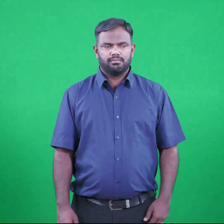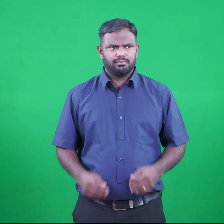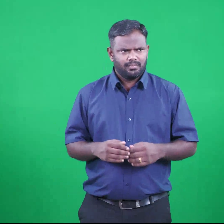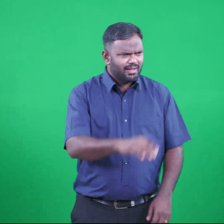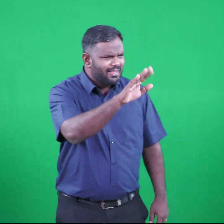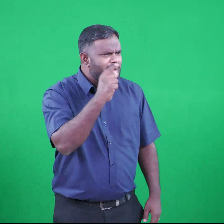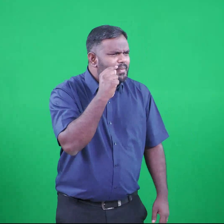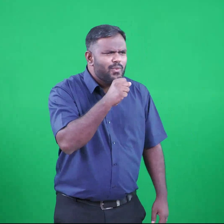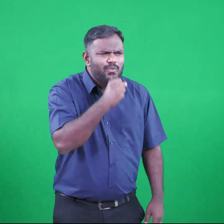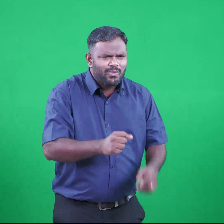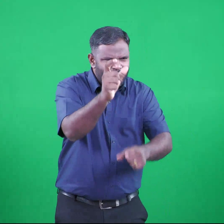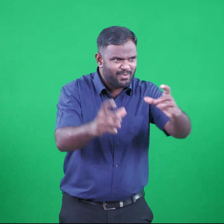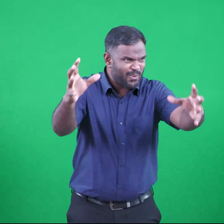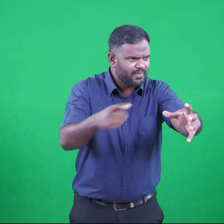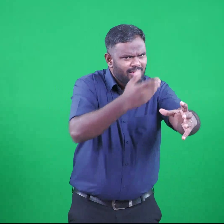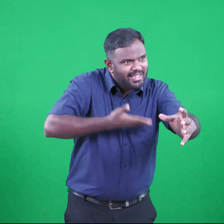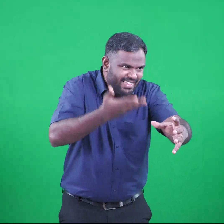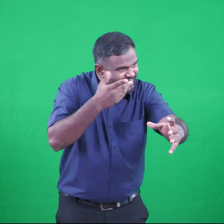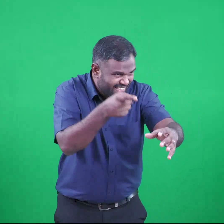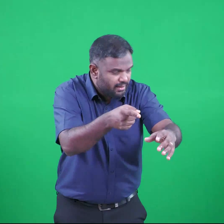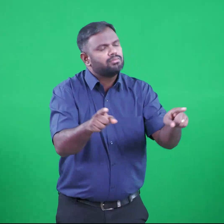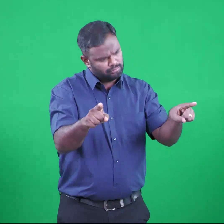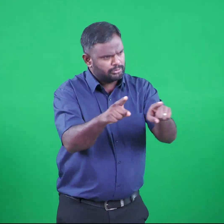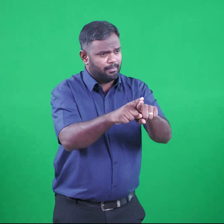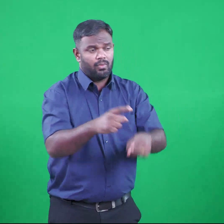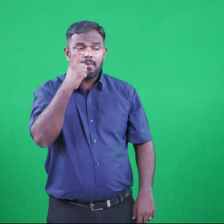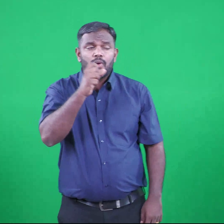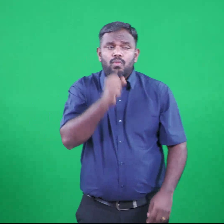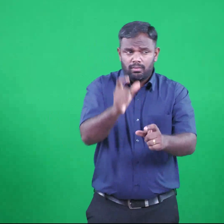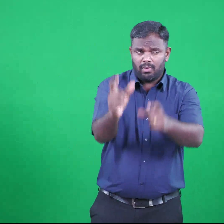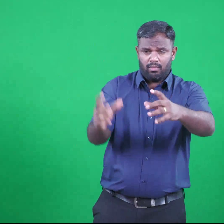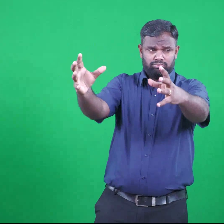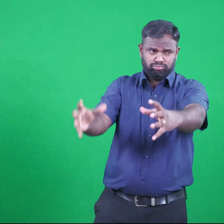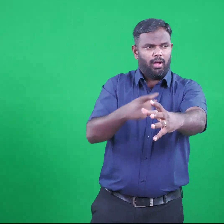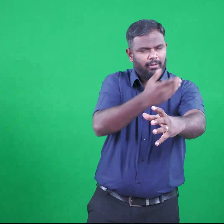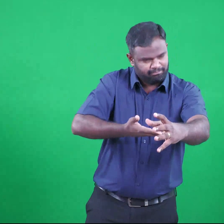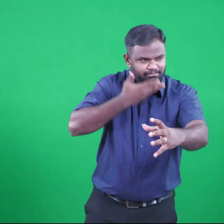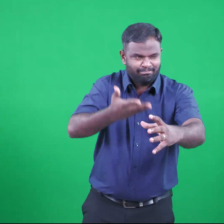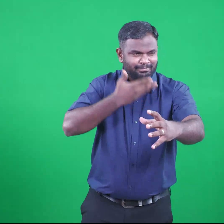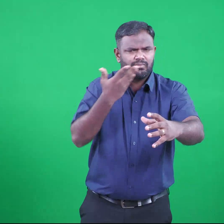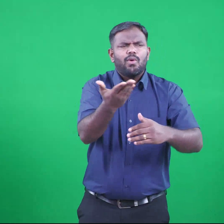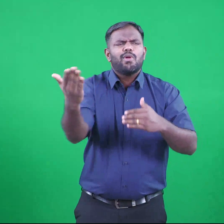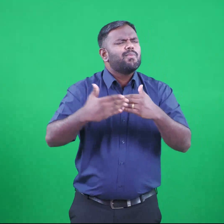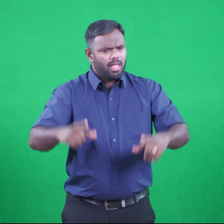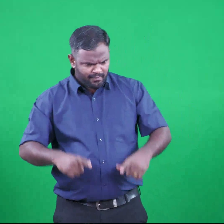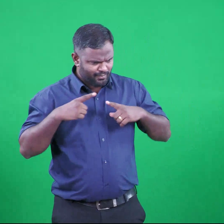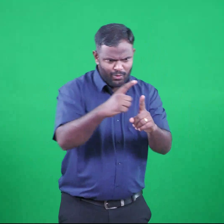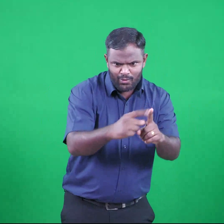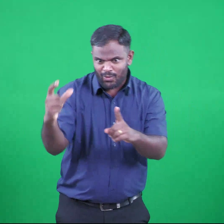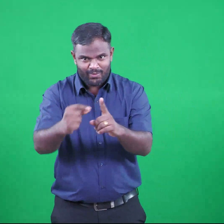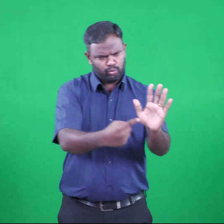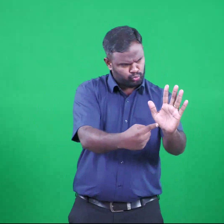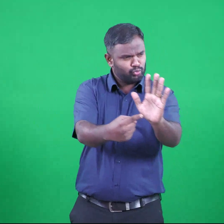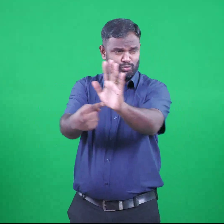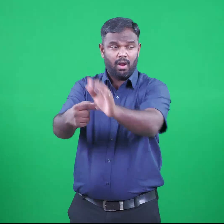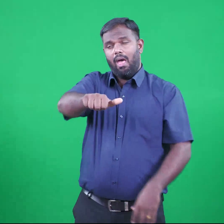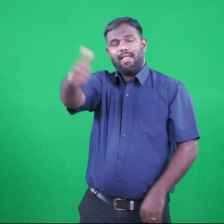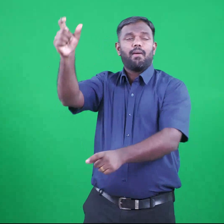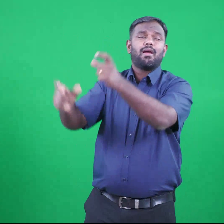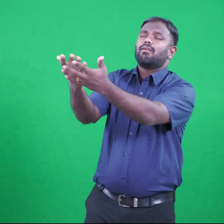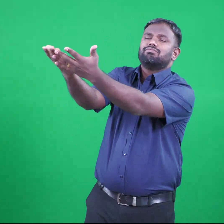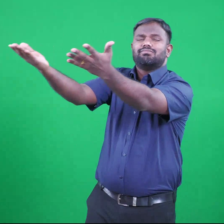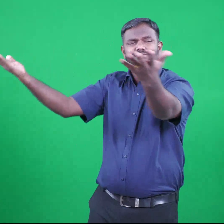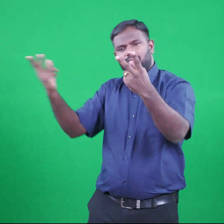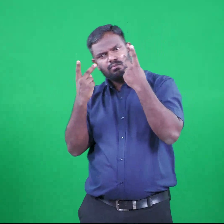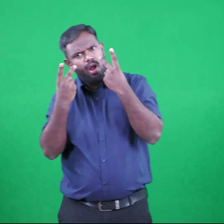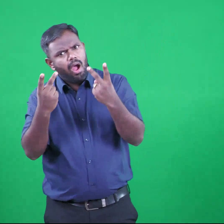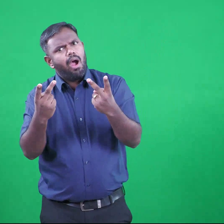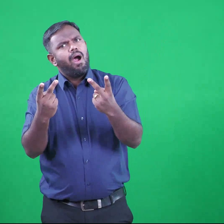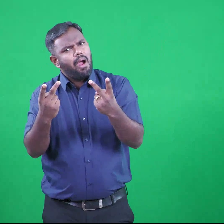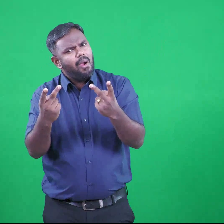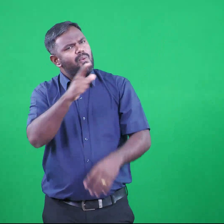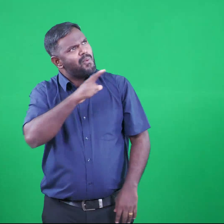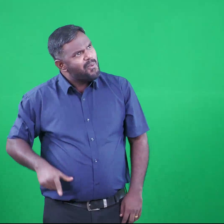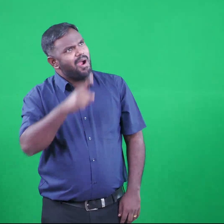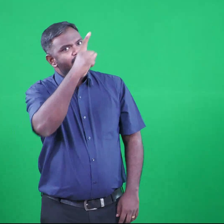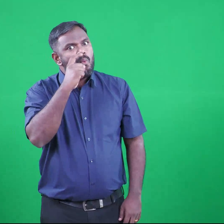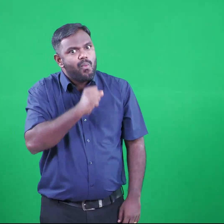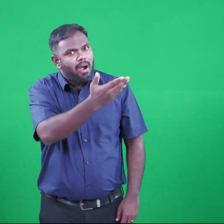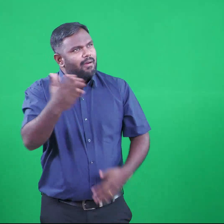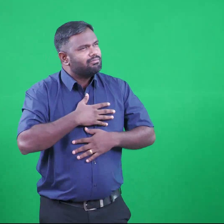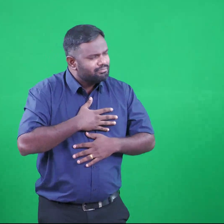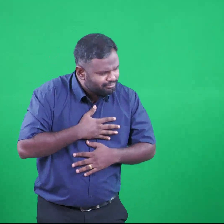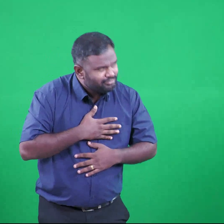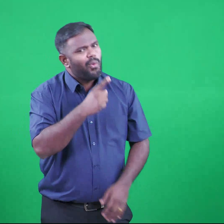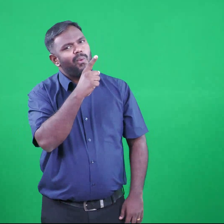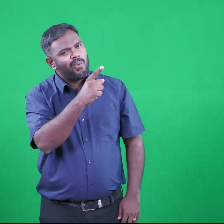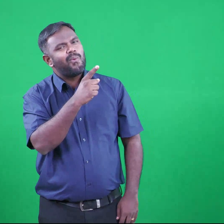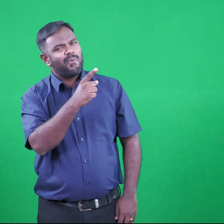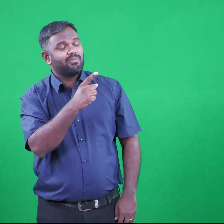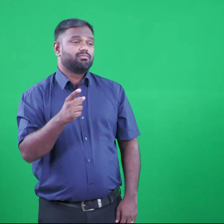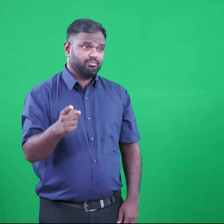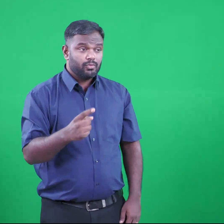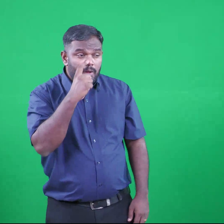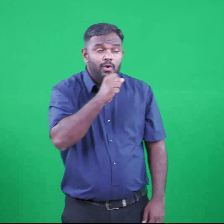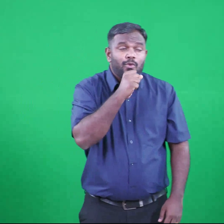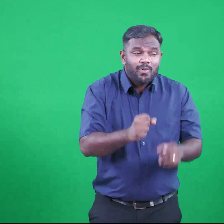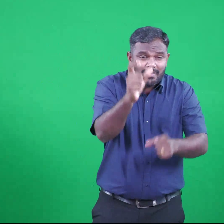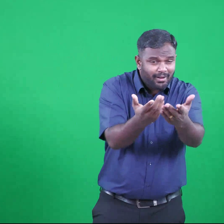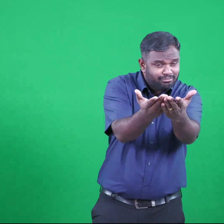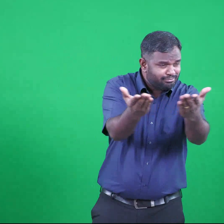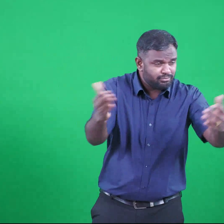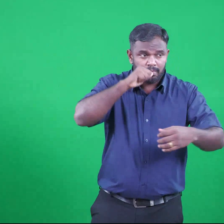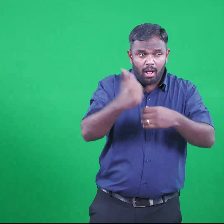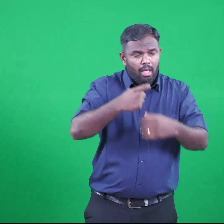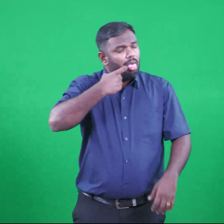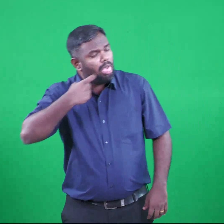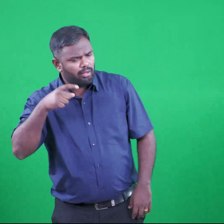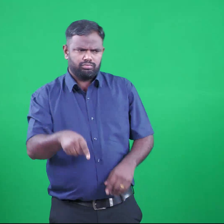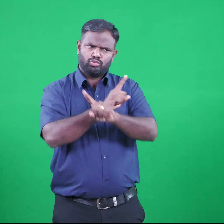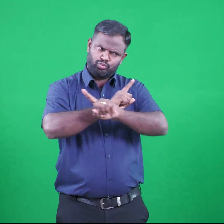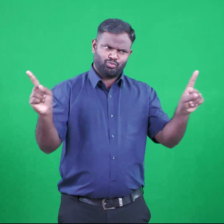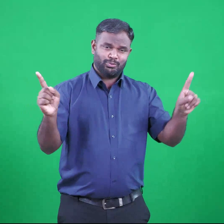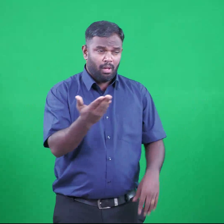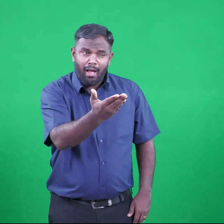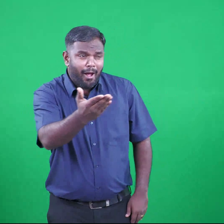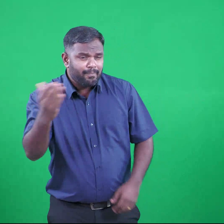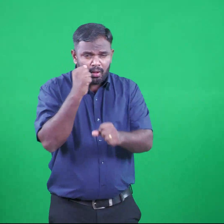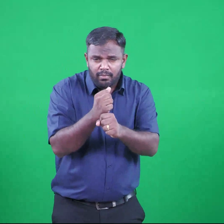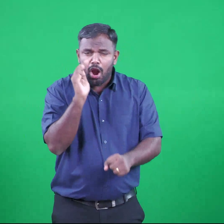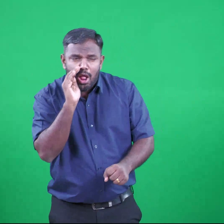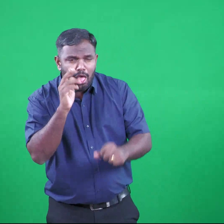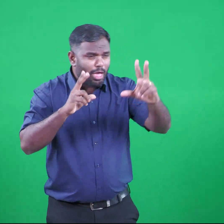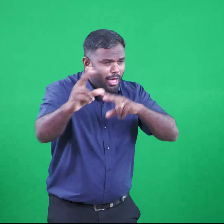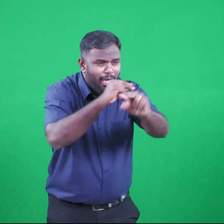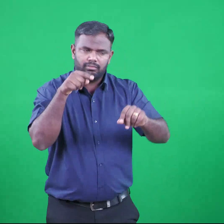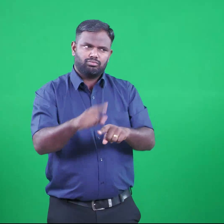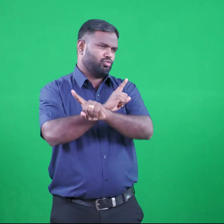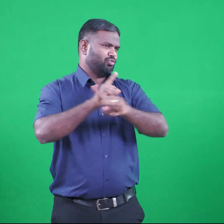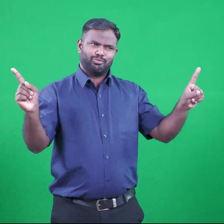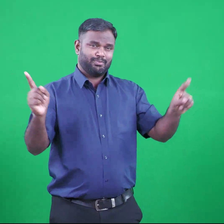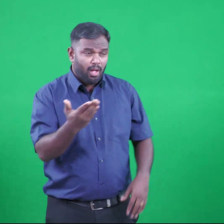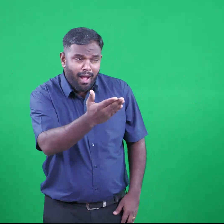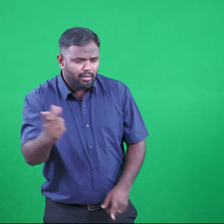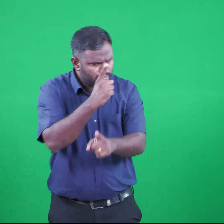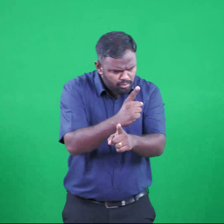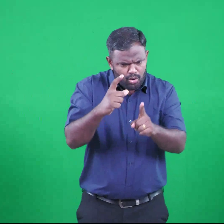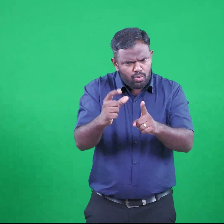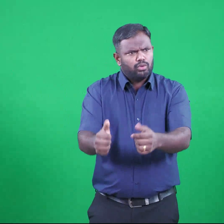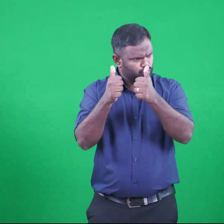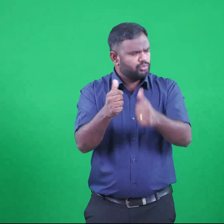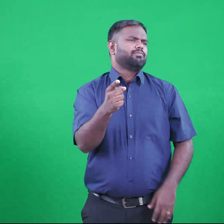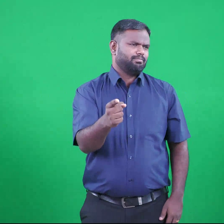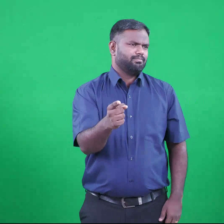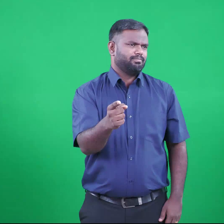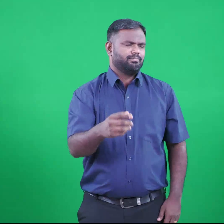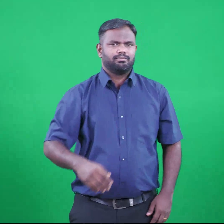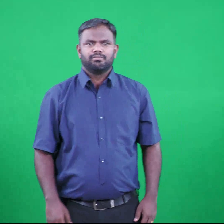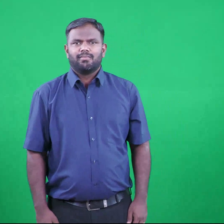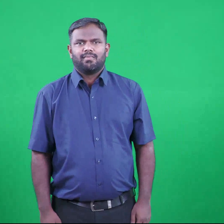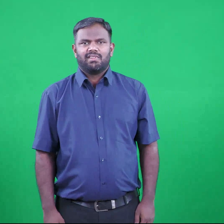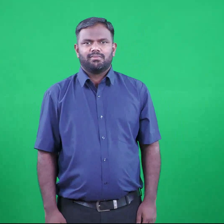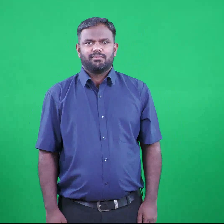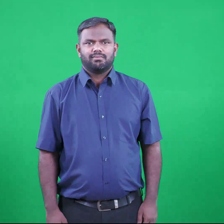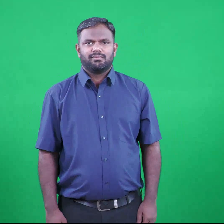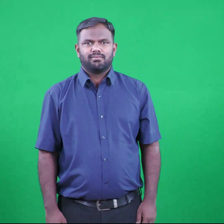Older women, likewise, are to be reverent in their behavior, not slanderers or addicted to much wine, but teachers of good.